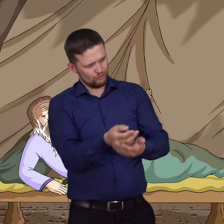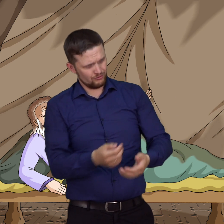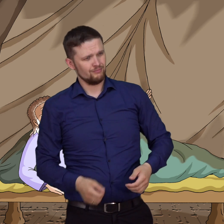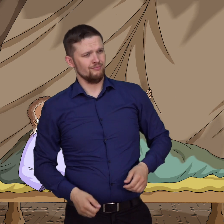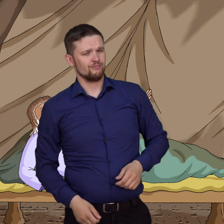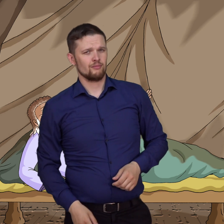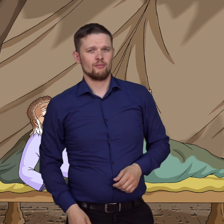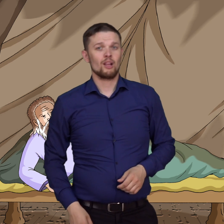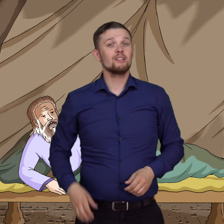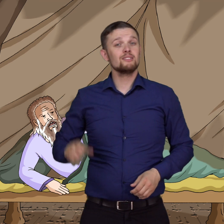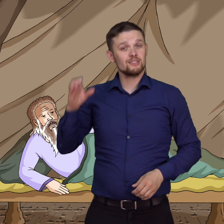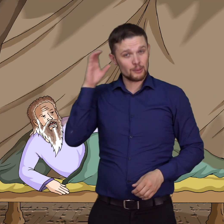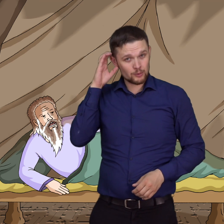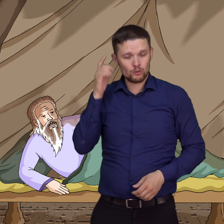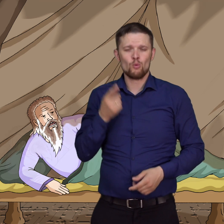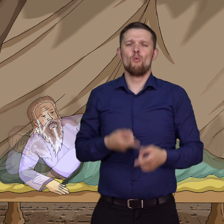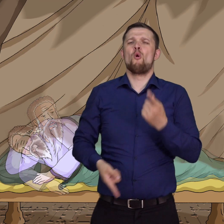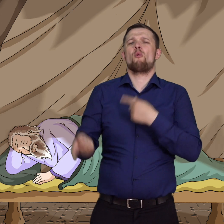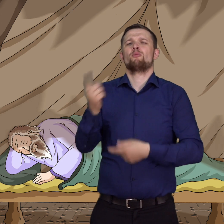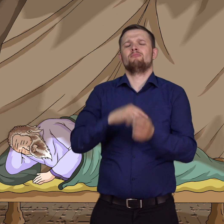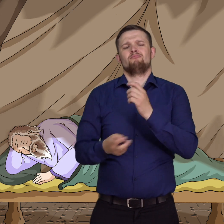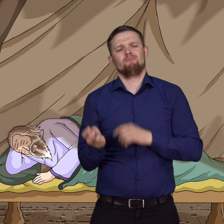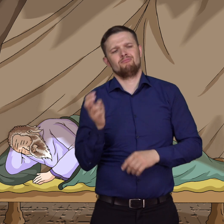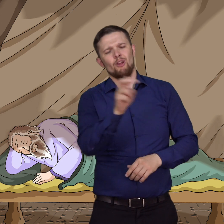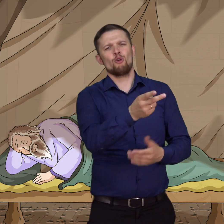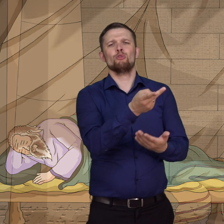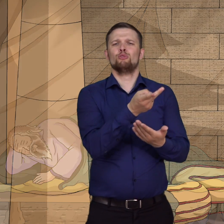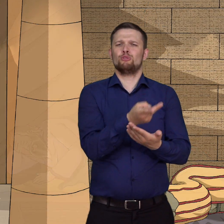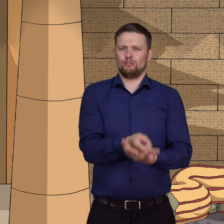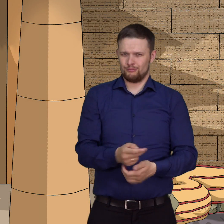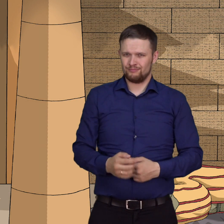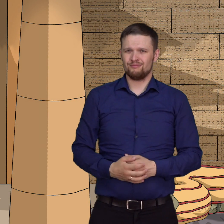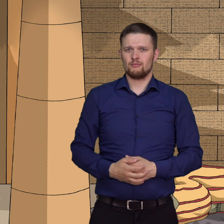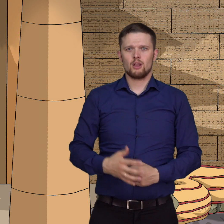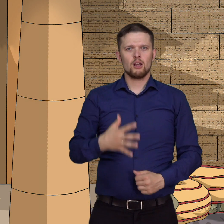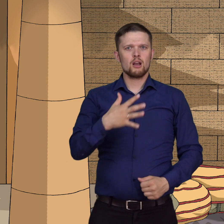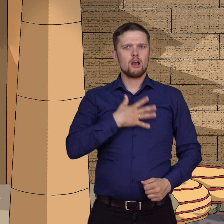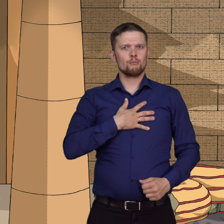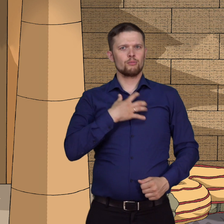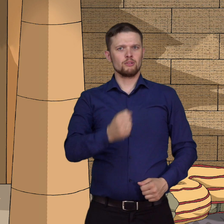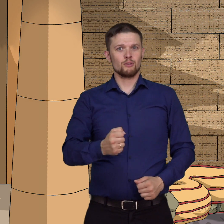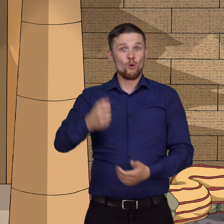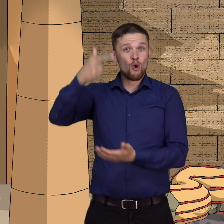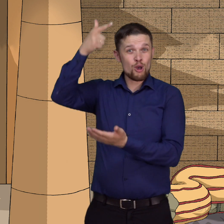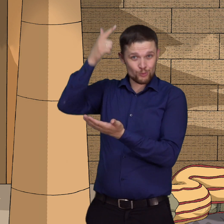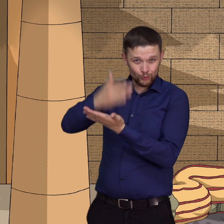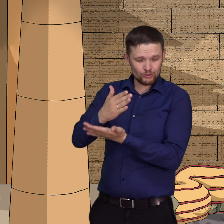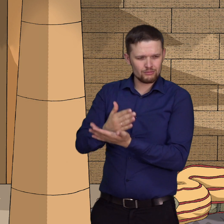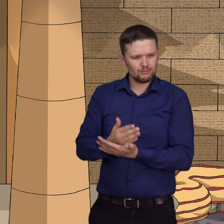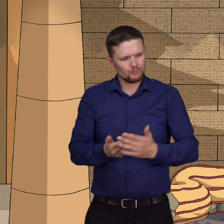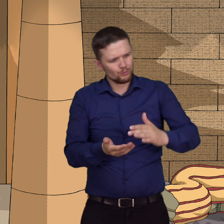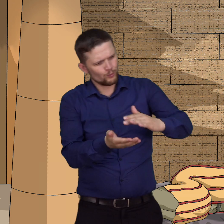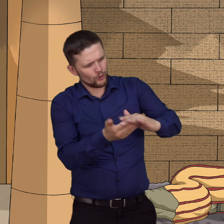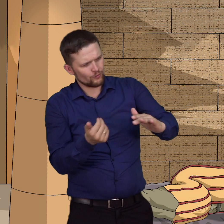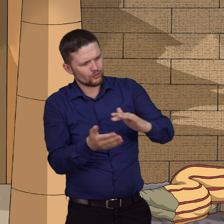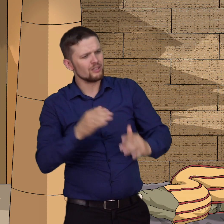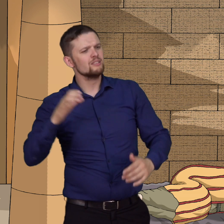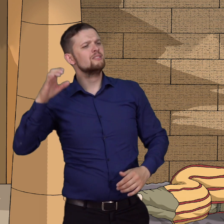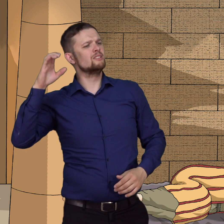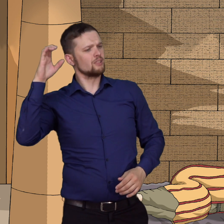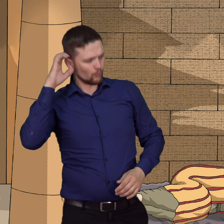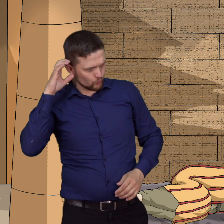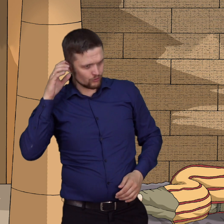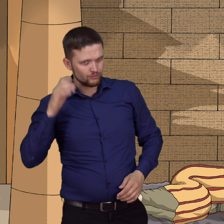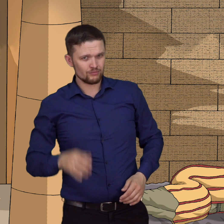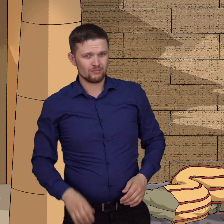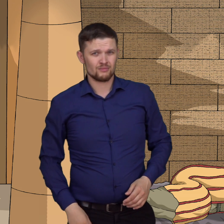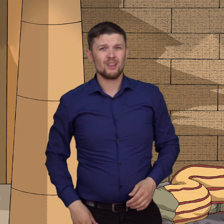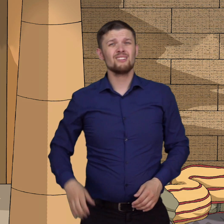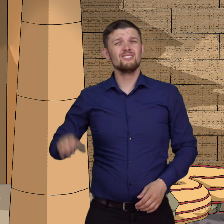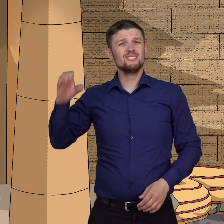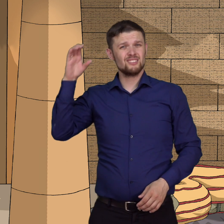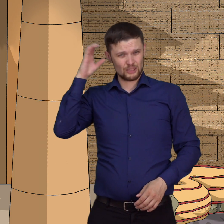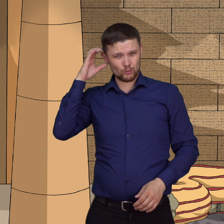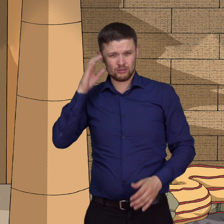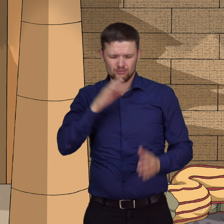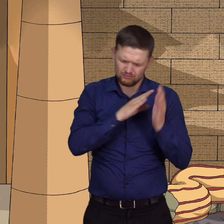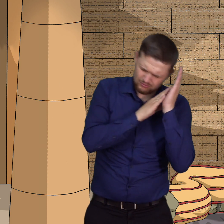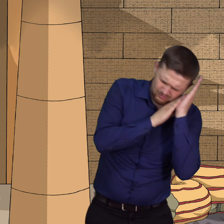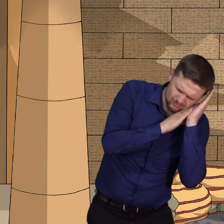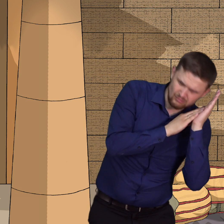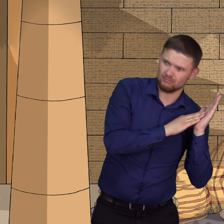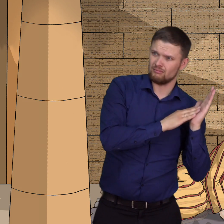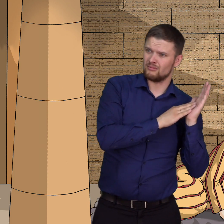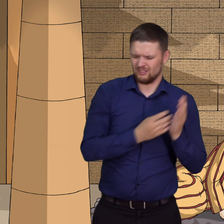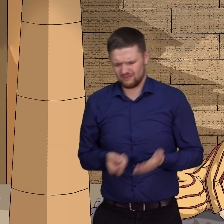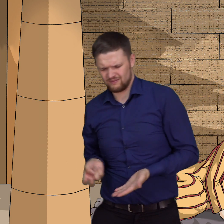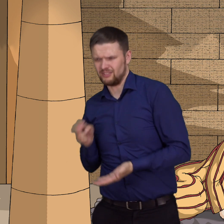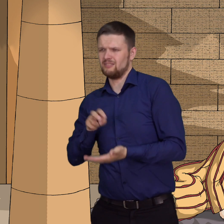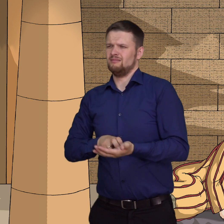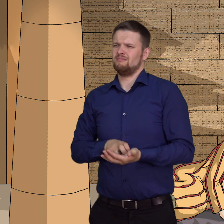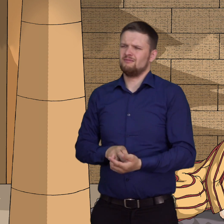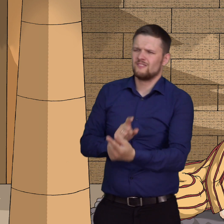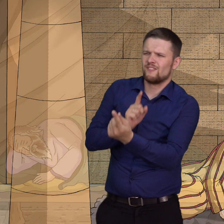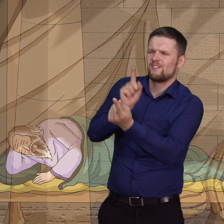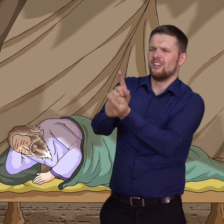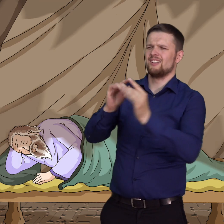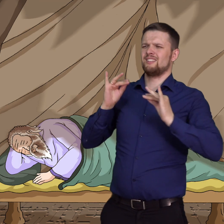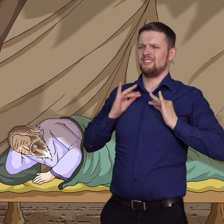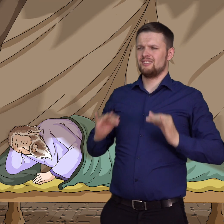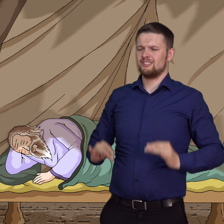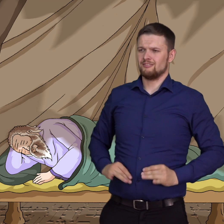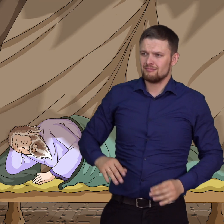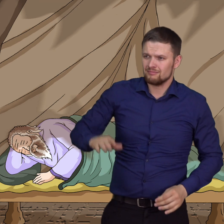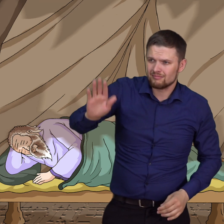So he went and lay down. Once again the LORD called, “Samuel!”